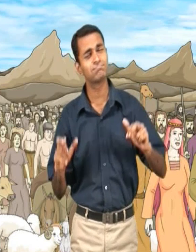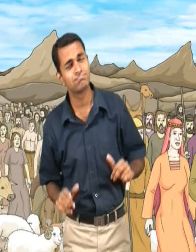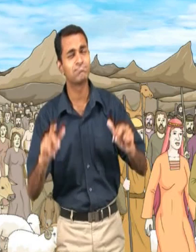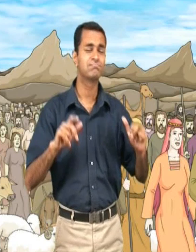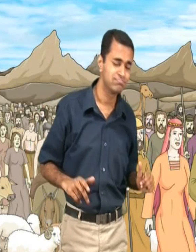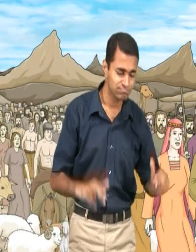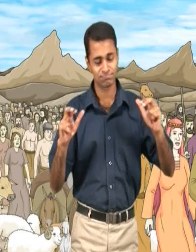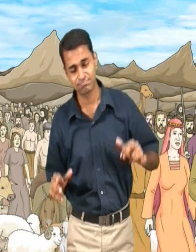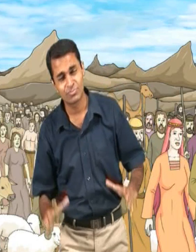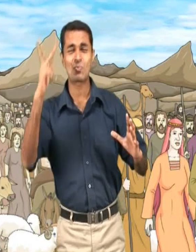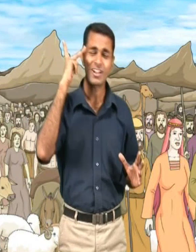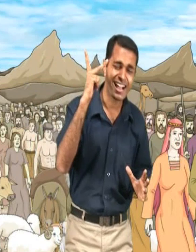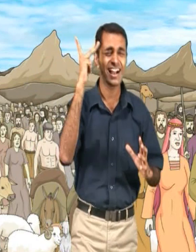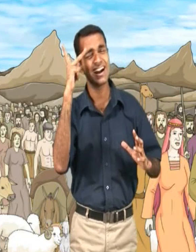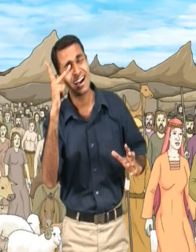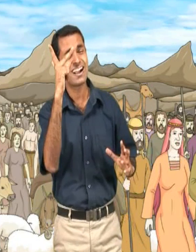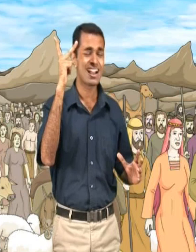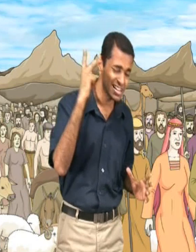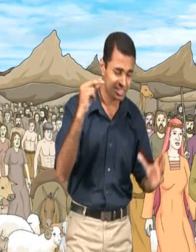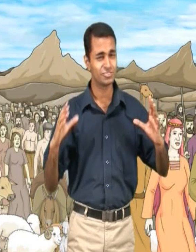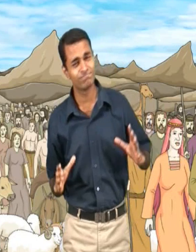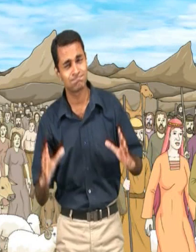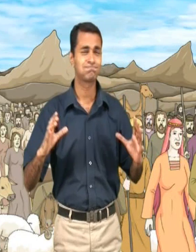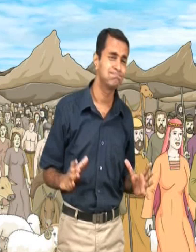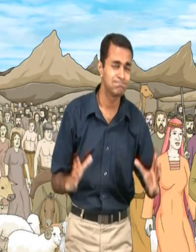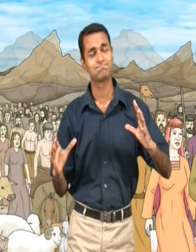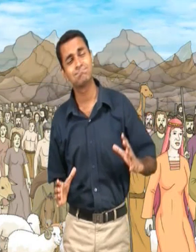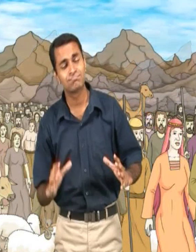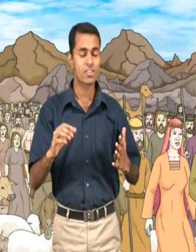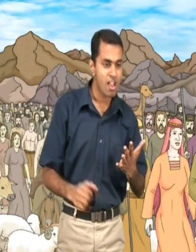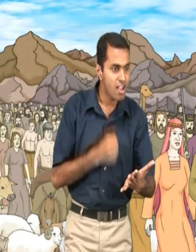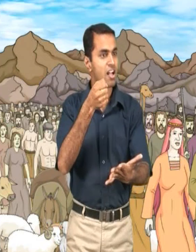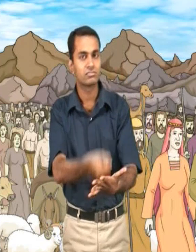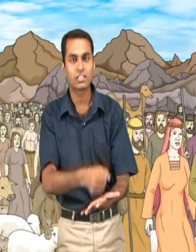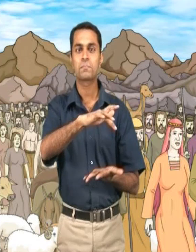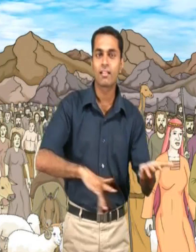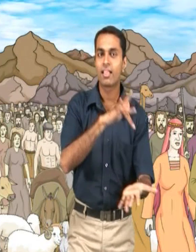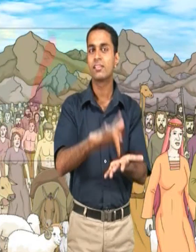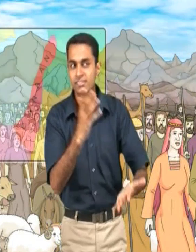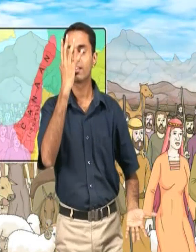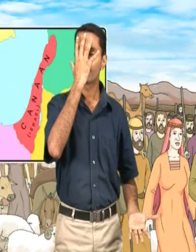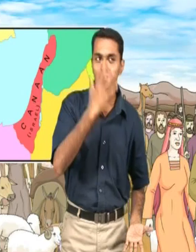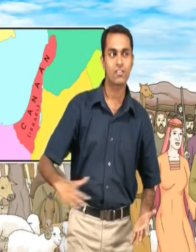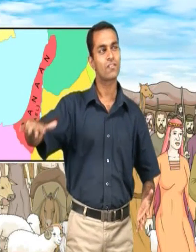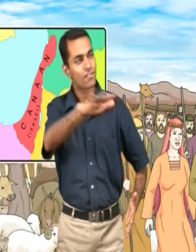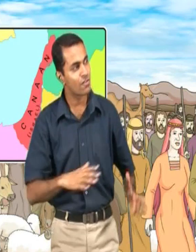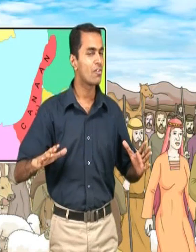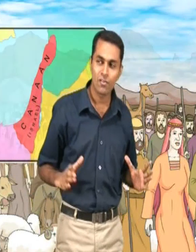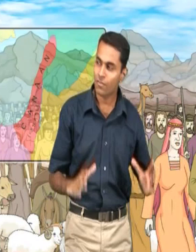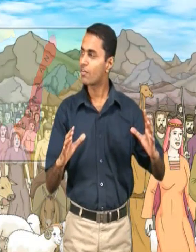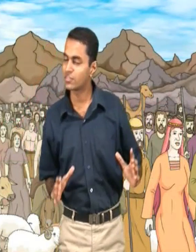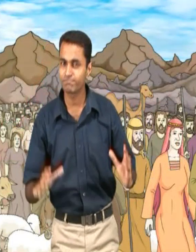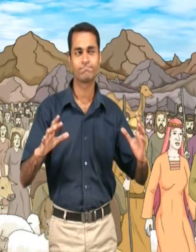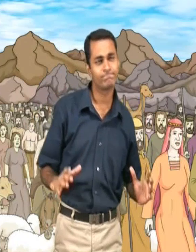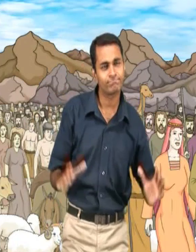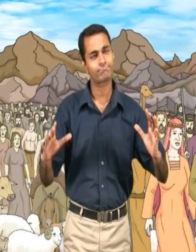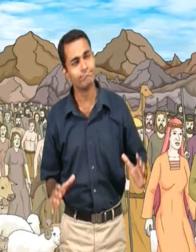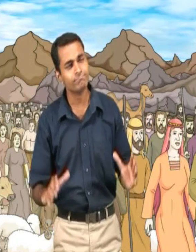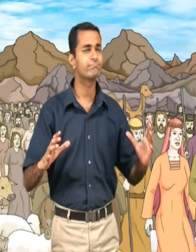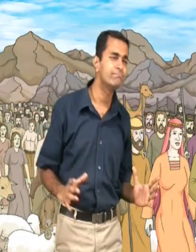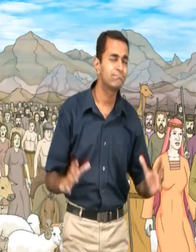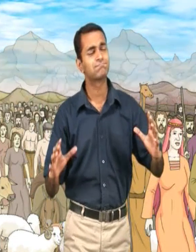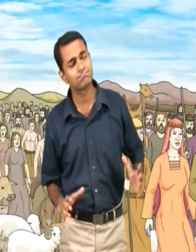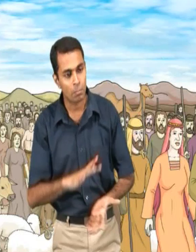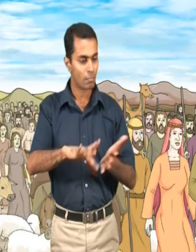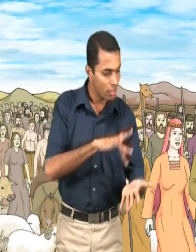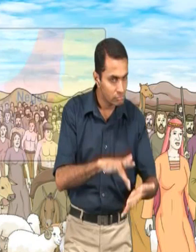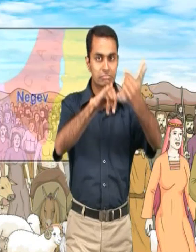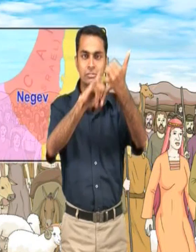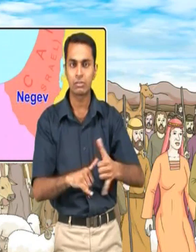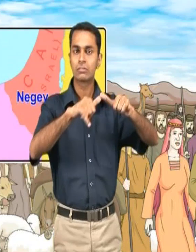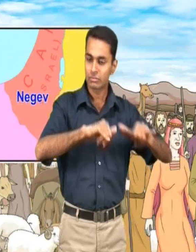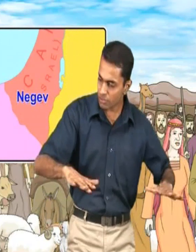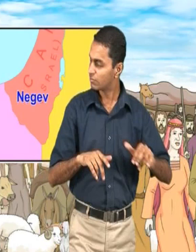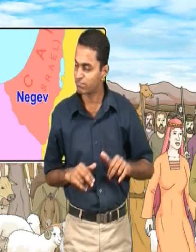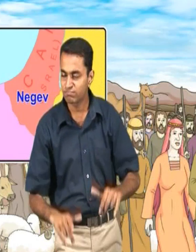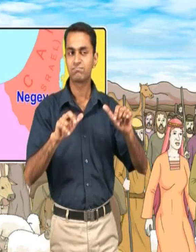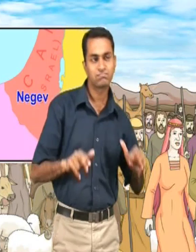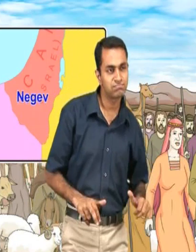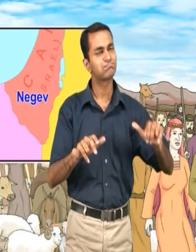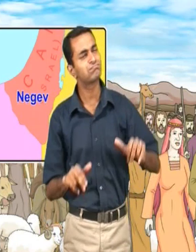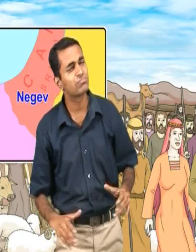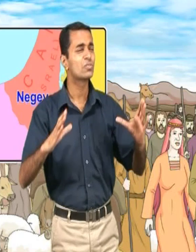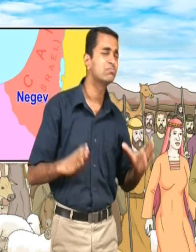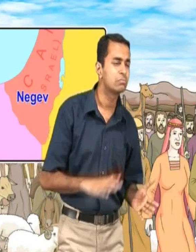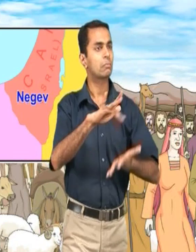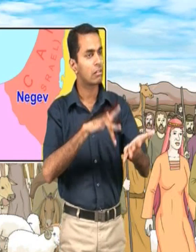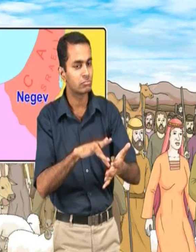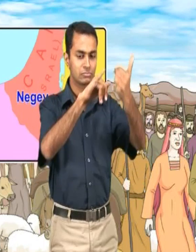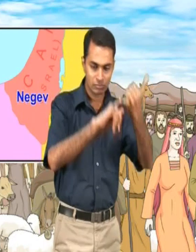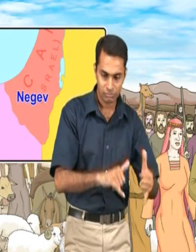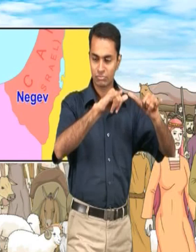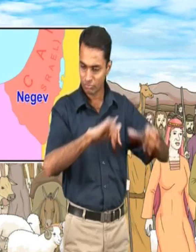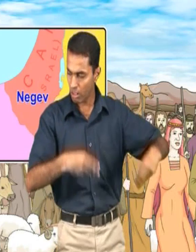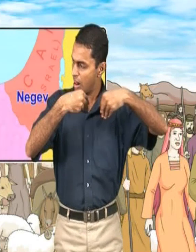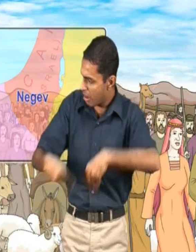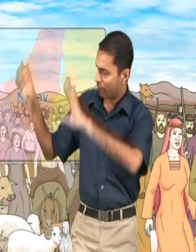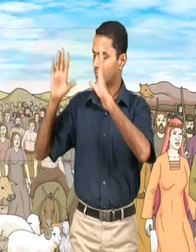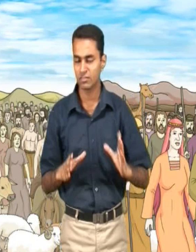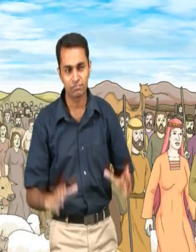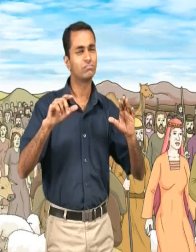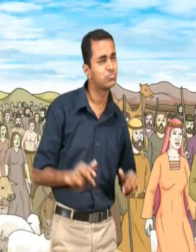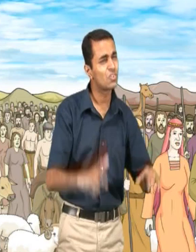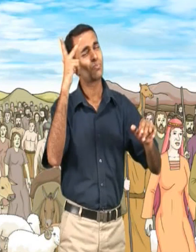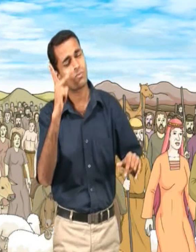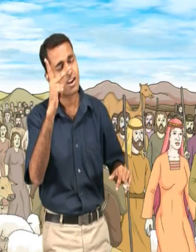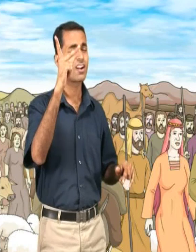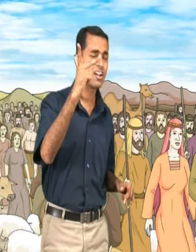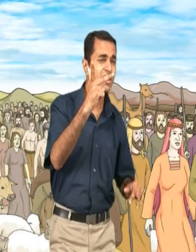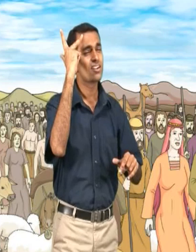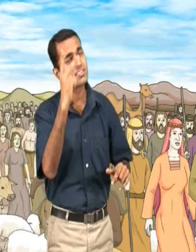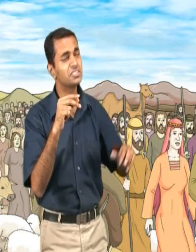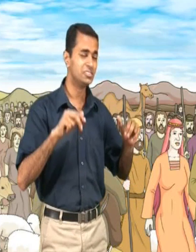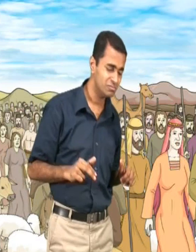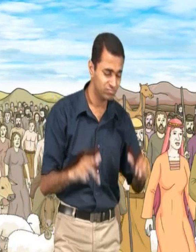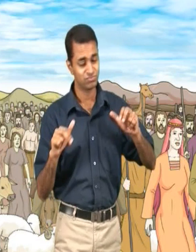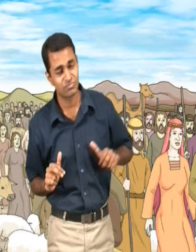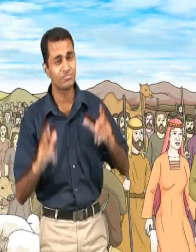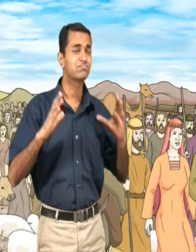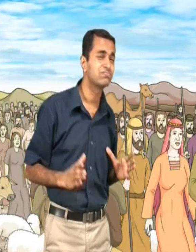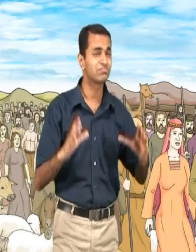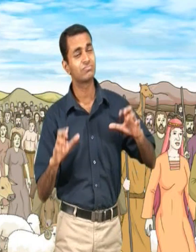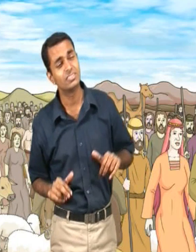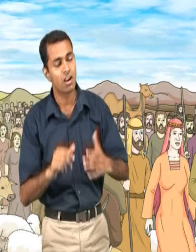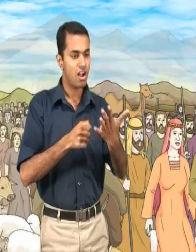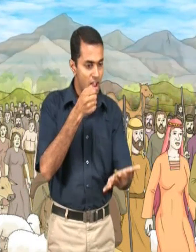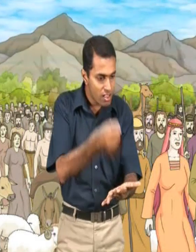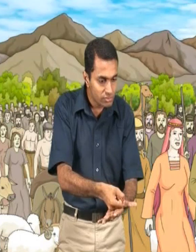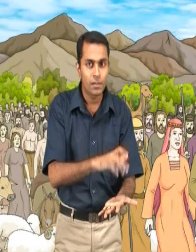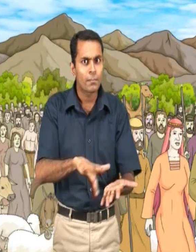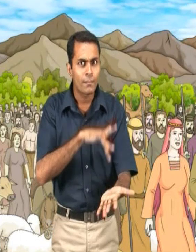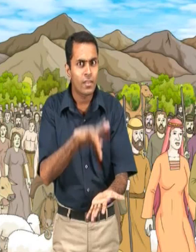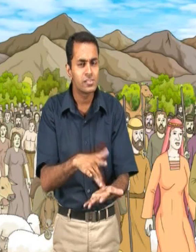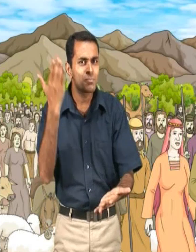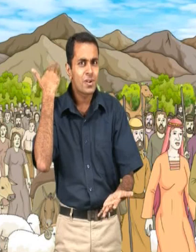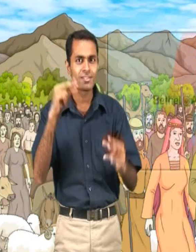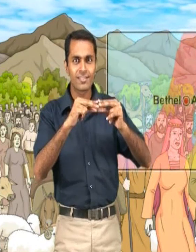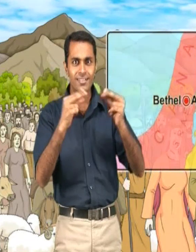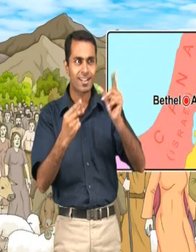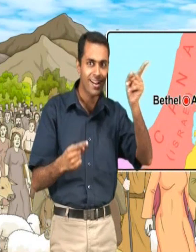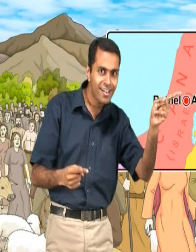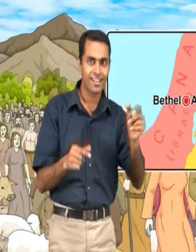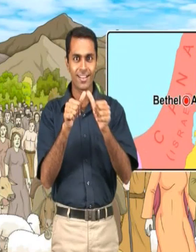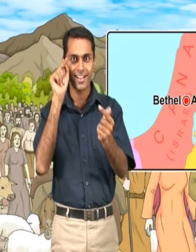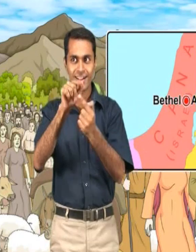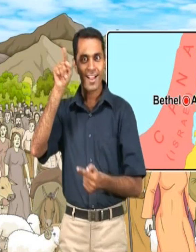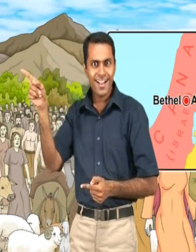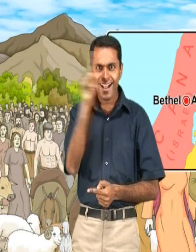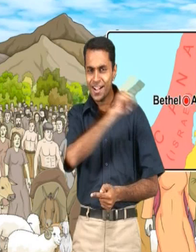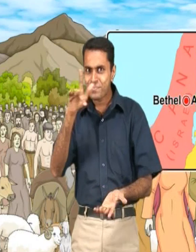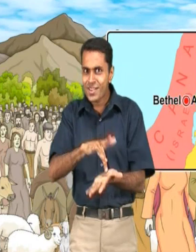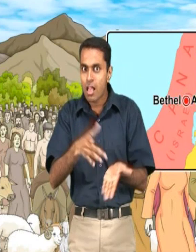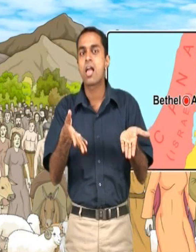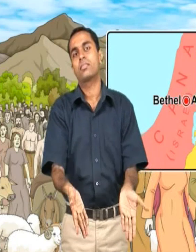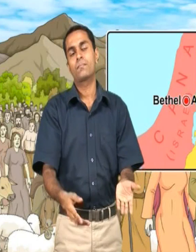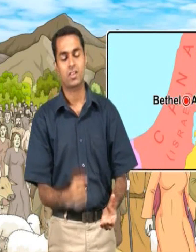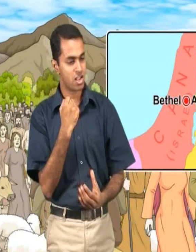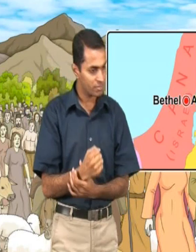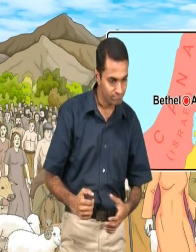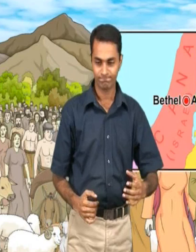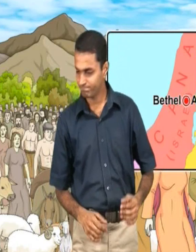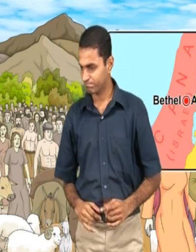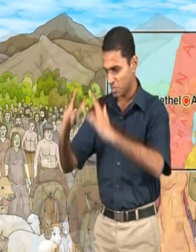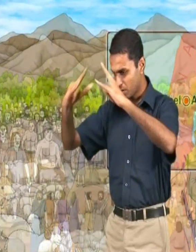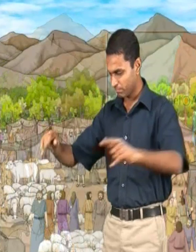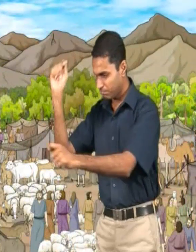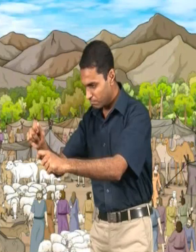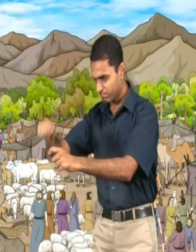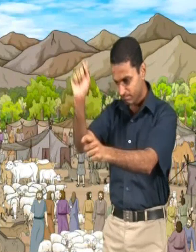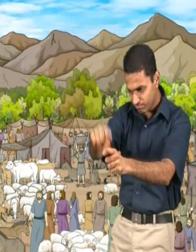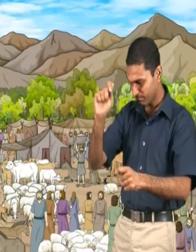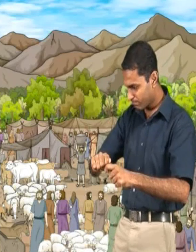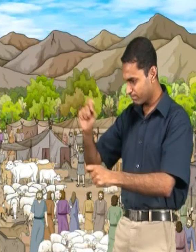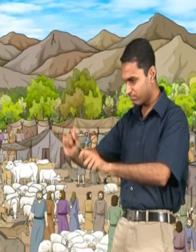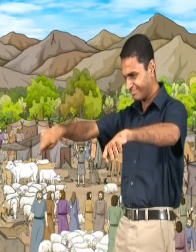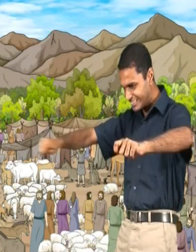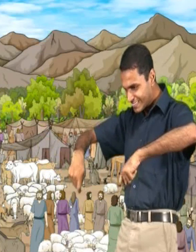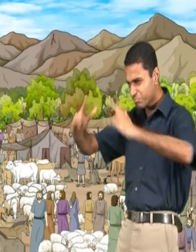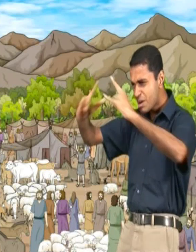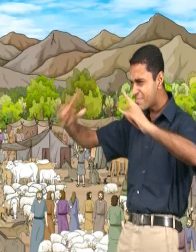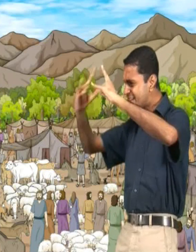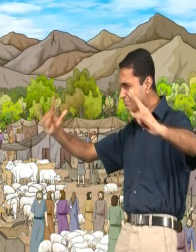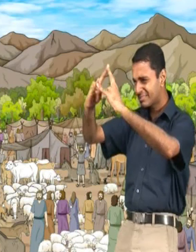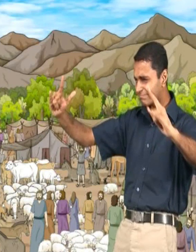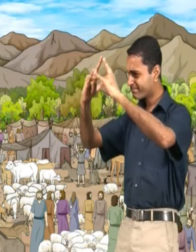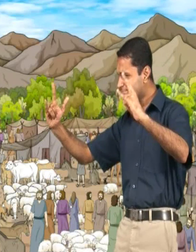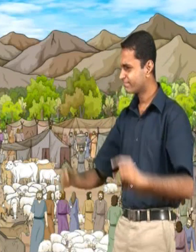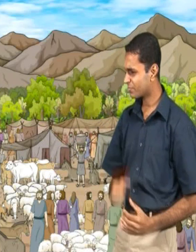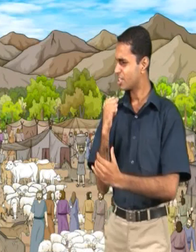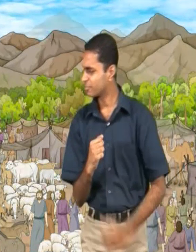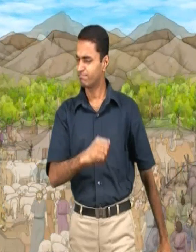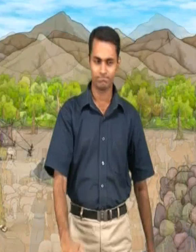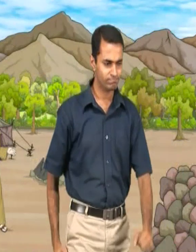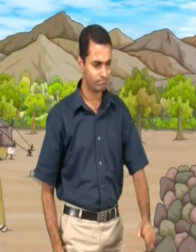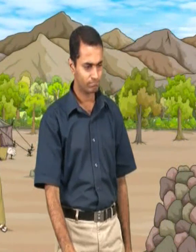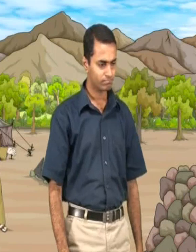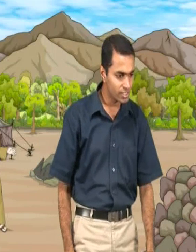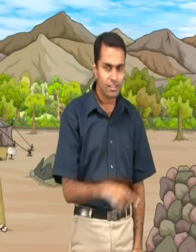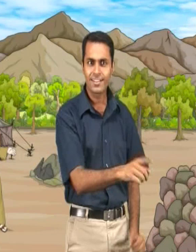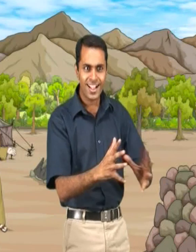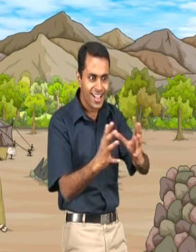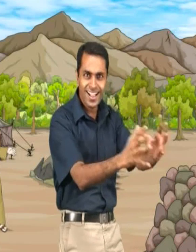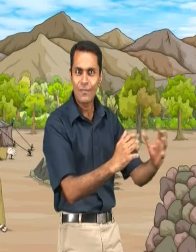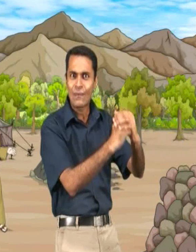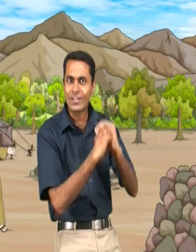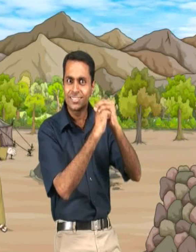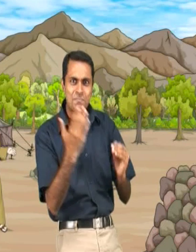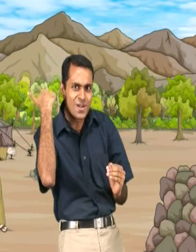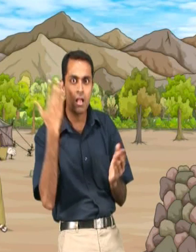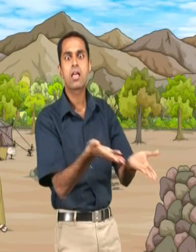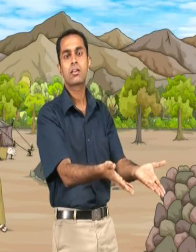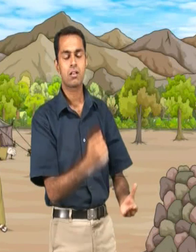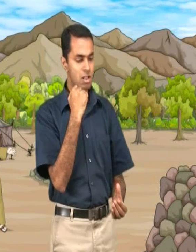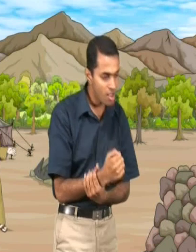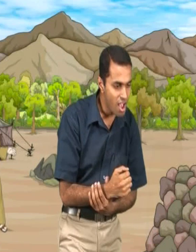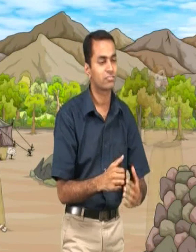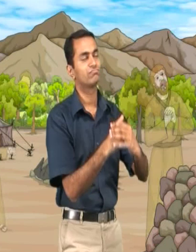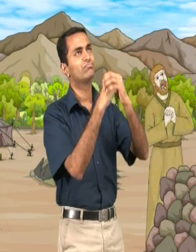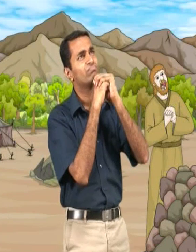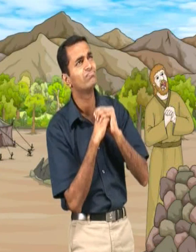From the Negev he journeyed from place to place toward Bethel, until he came to the place between Bethel and Ai where his tent had formerly been pitched, to the site where he had built the altar.